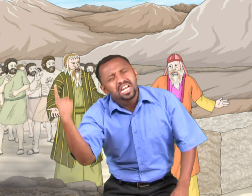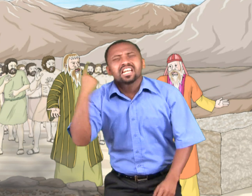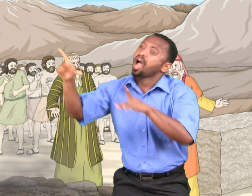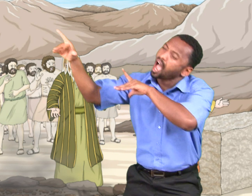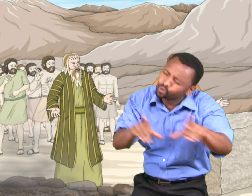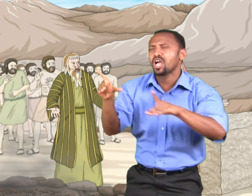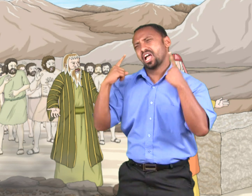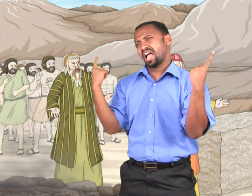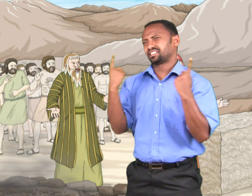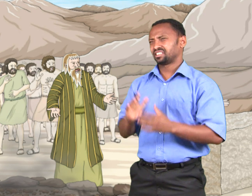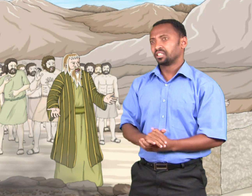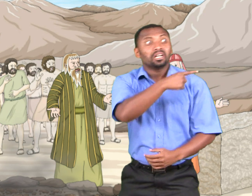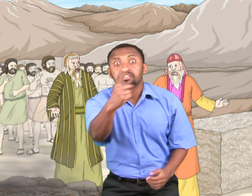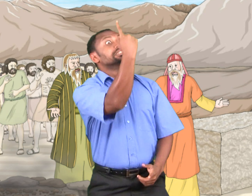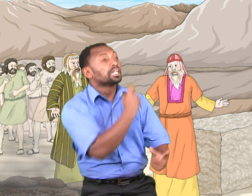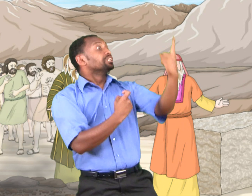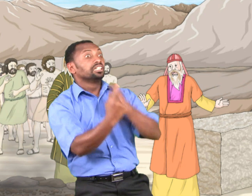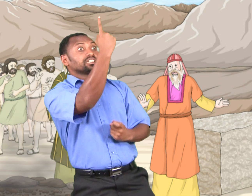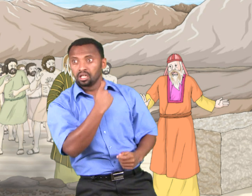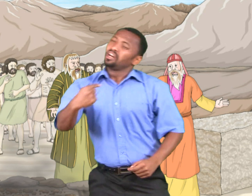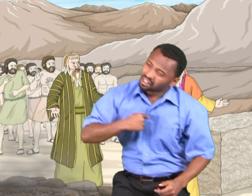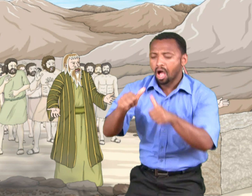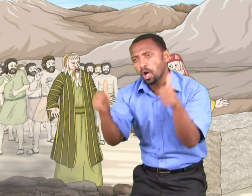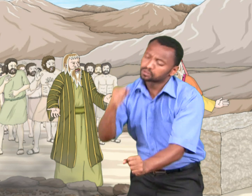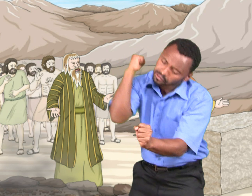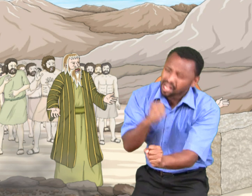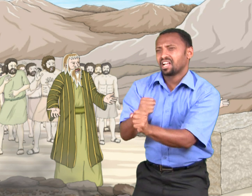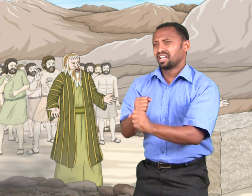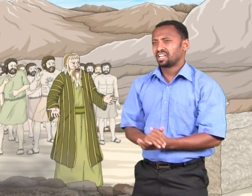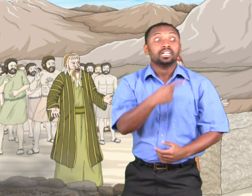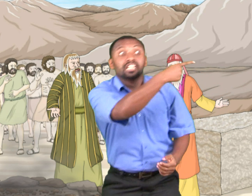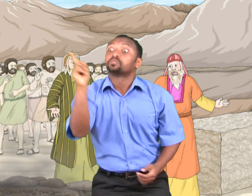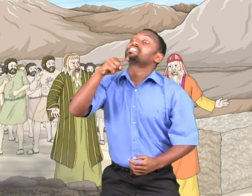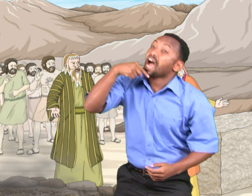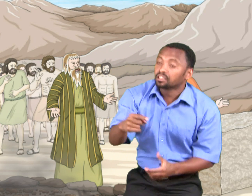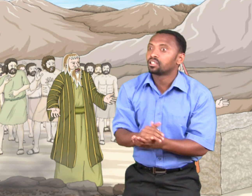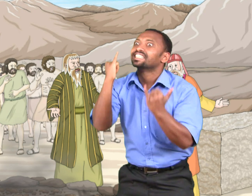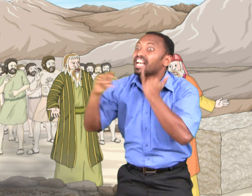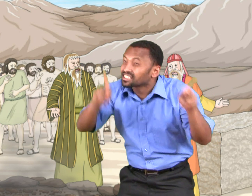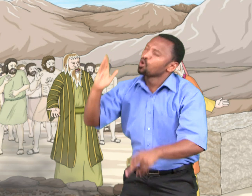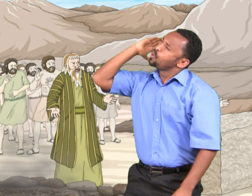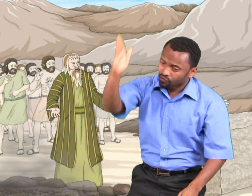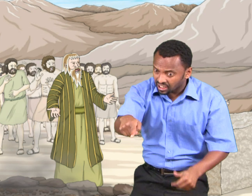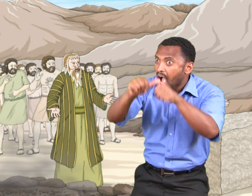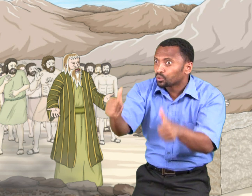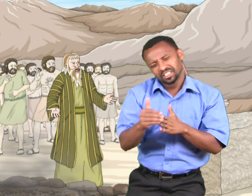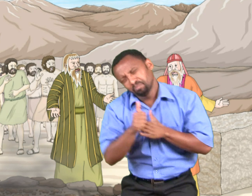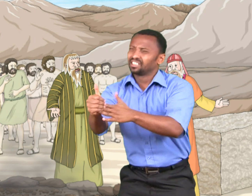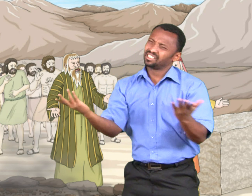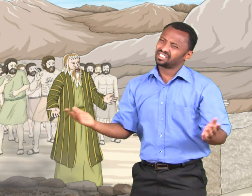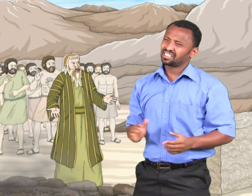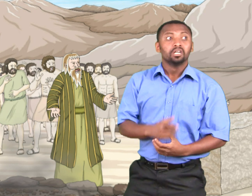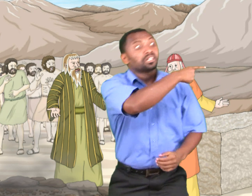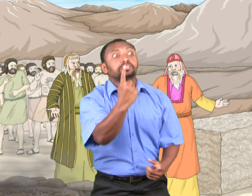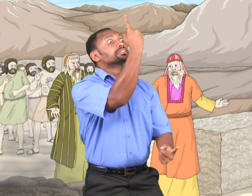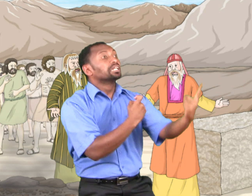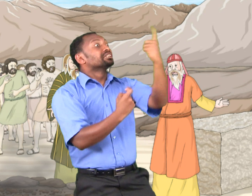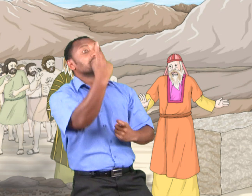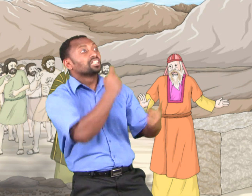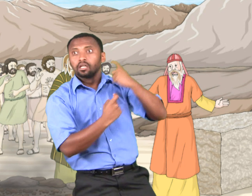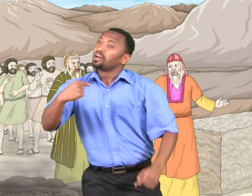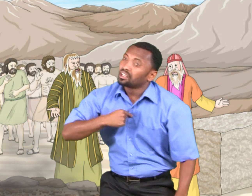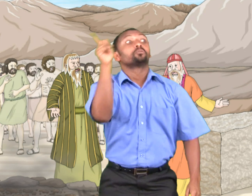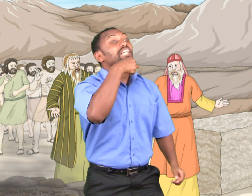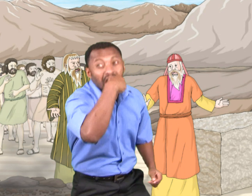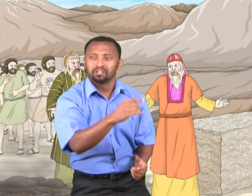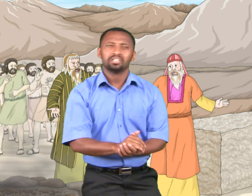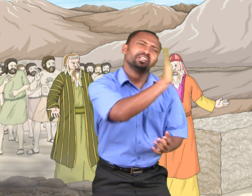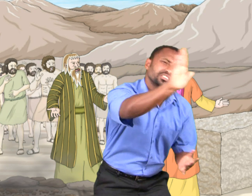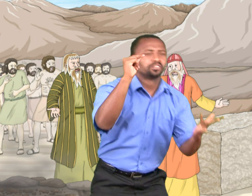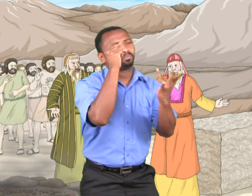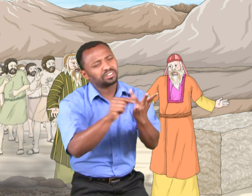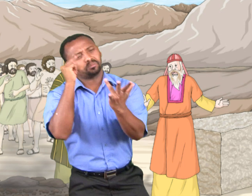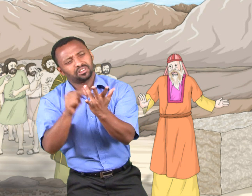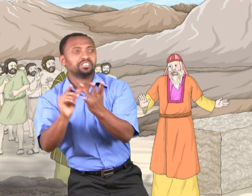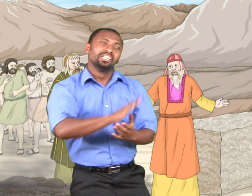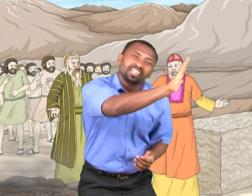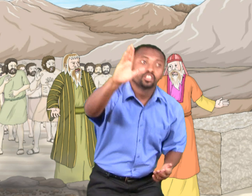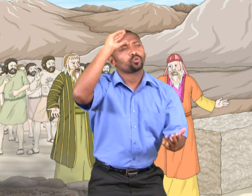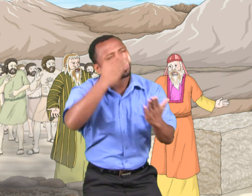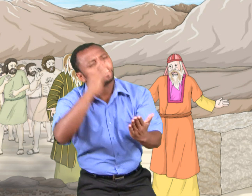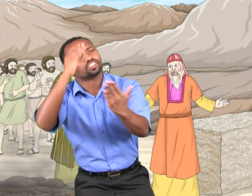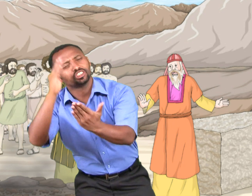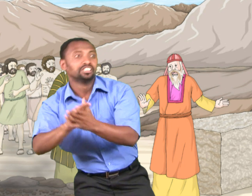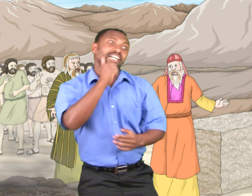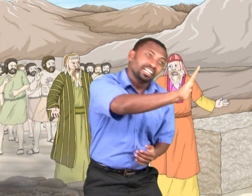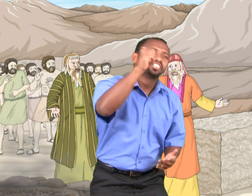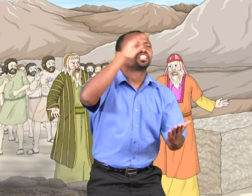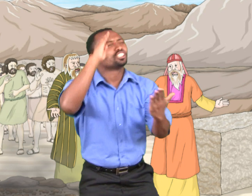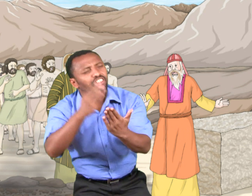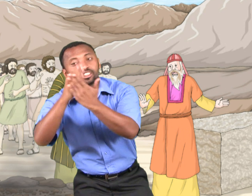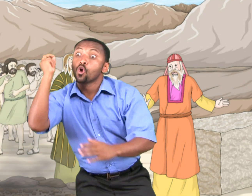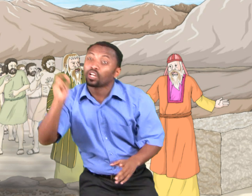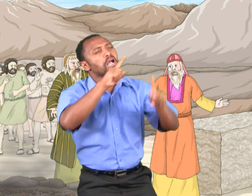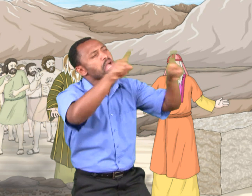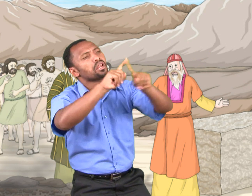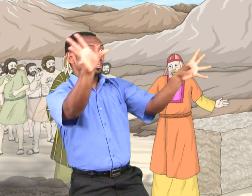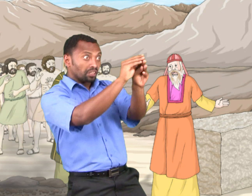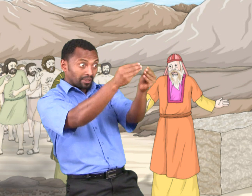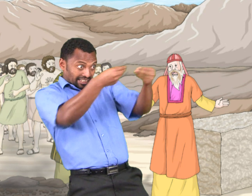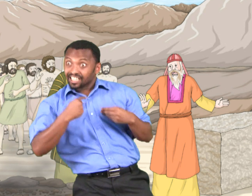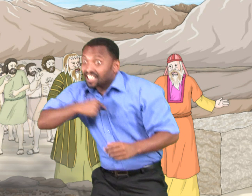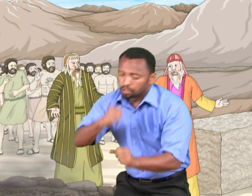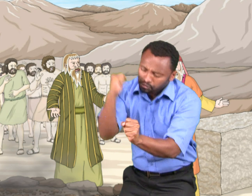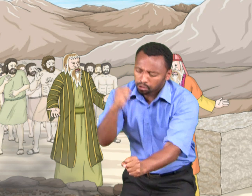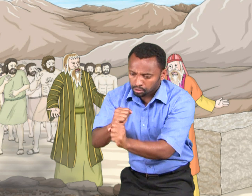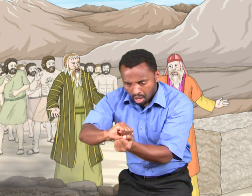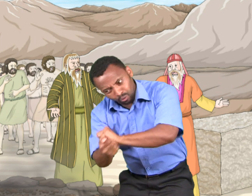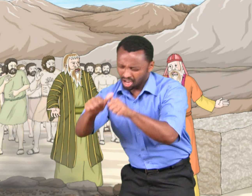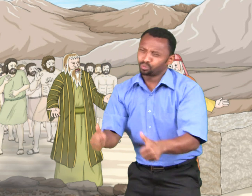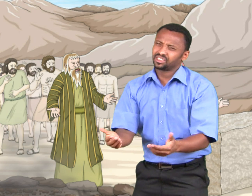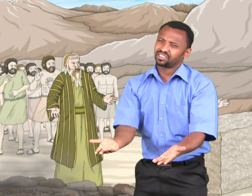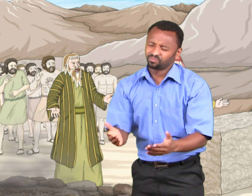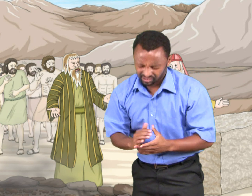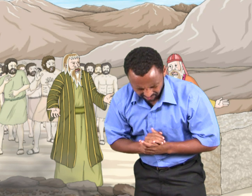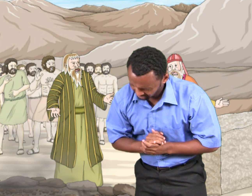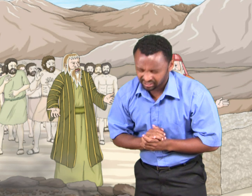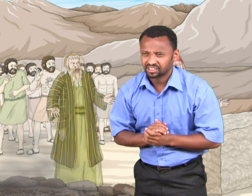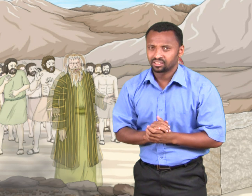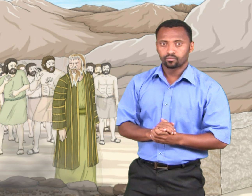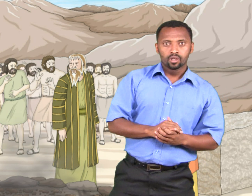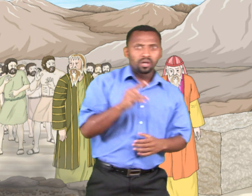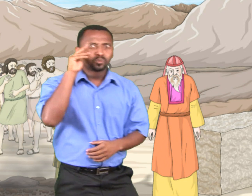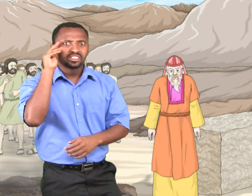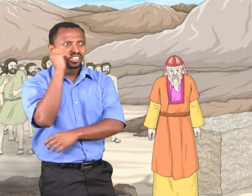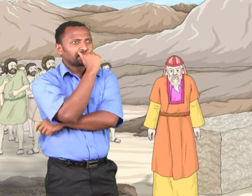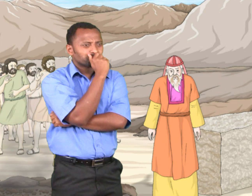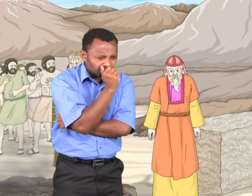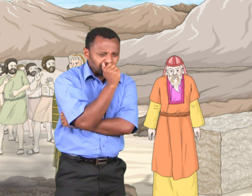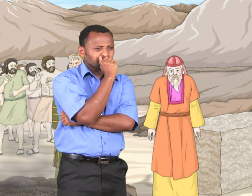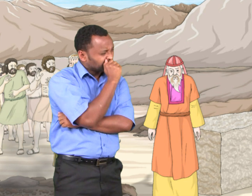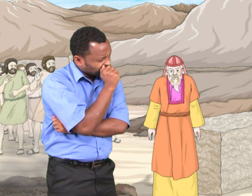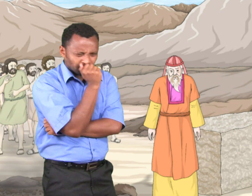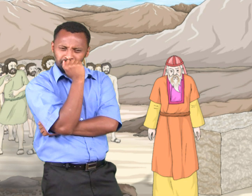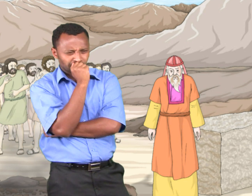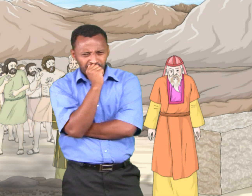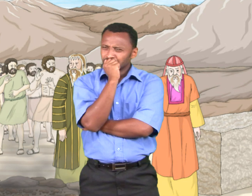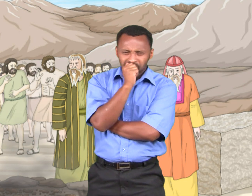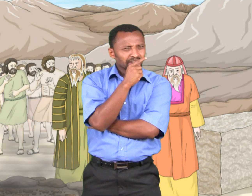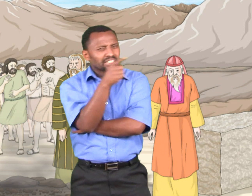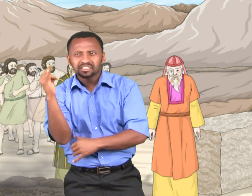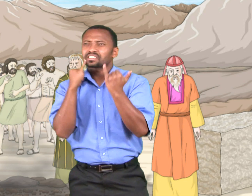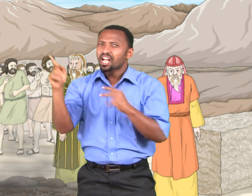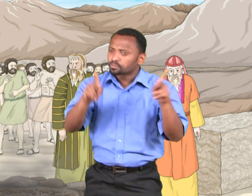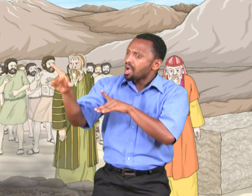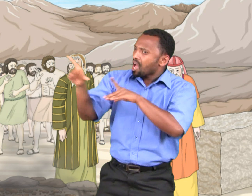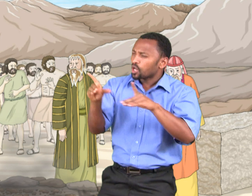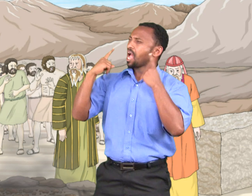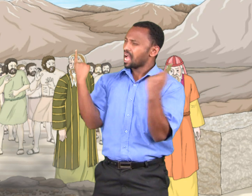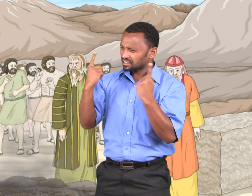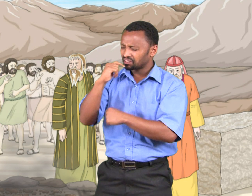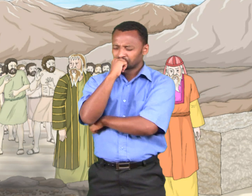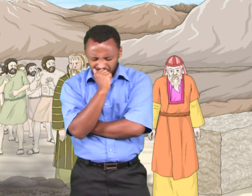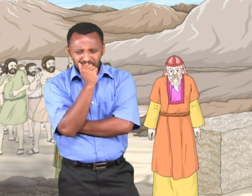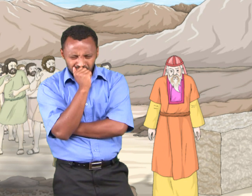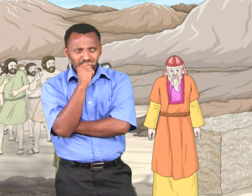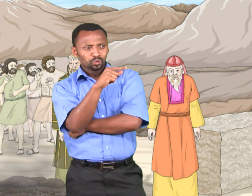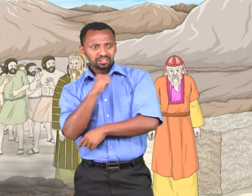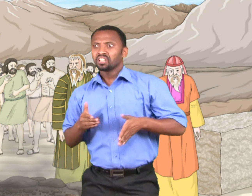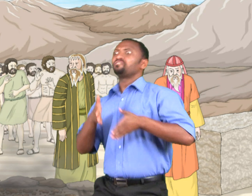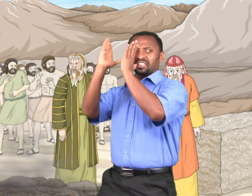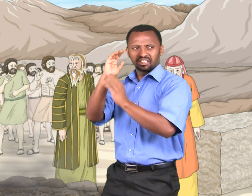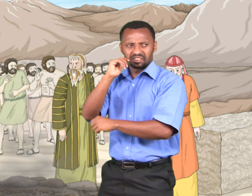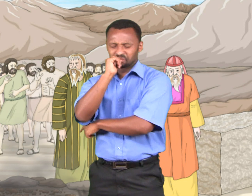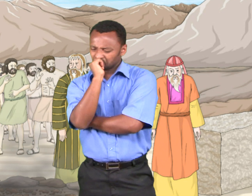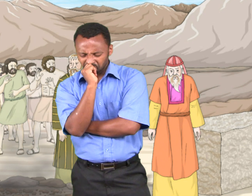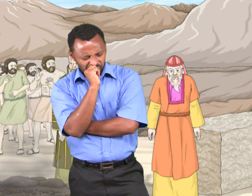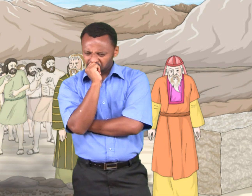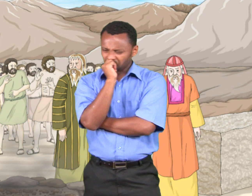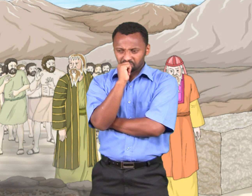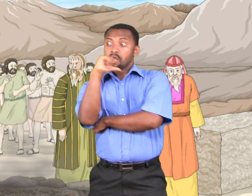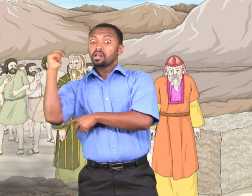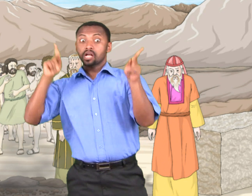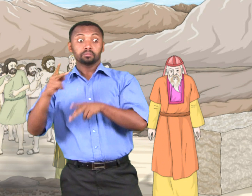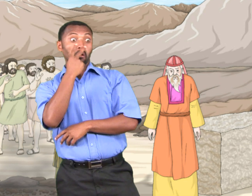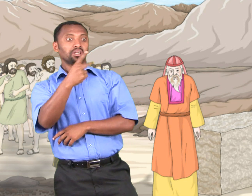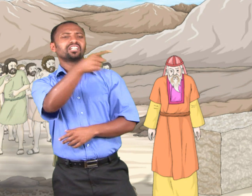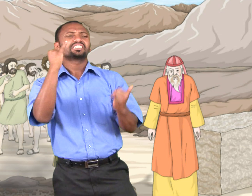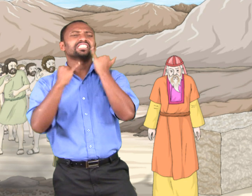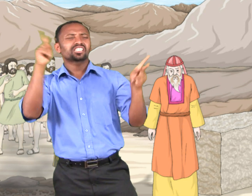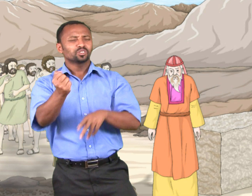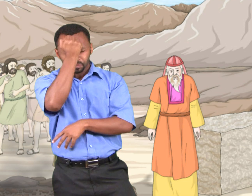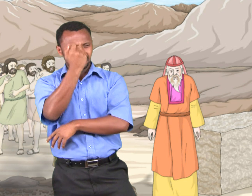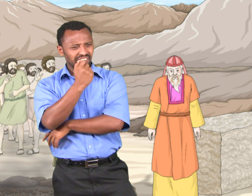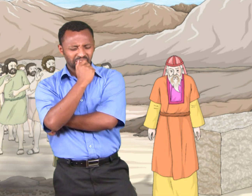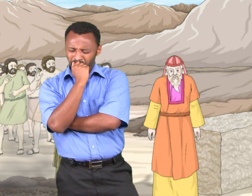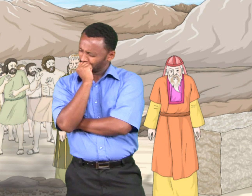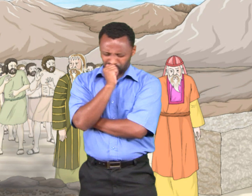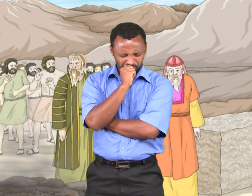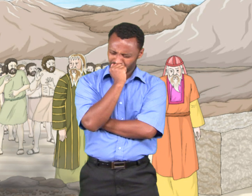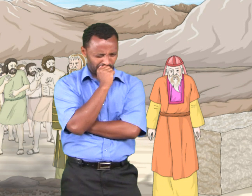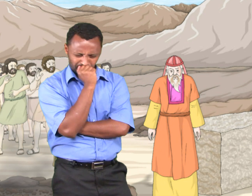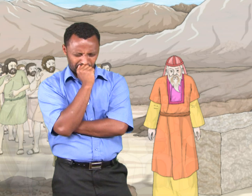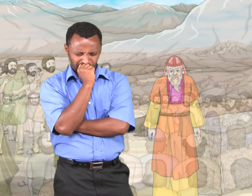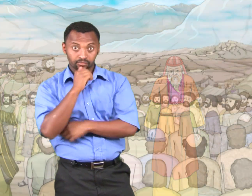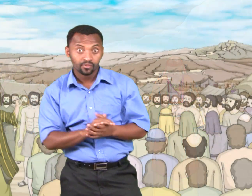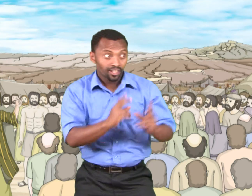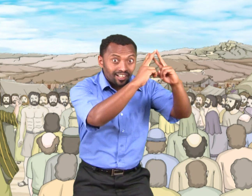As for this Moses who brought us up out of the land of Egypt, we do not know what has happened to him!’ So I said to them, ‘Whoever has gold, let him take it off,’ and they gave it to me. And when I threw it into the fire, out came this calf!”